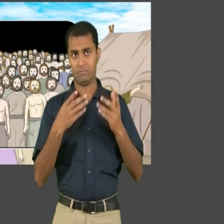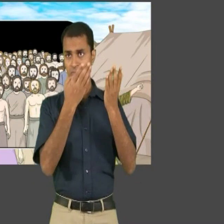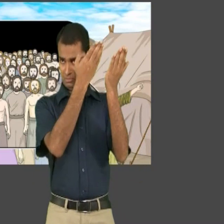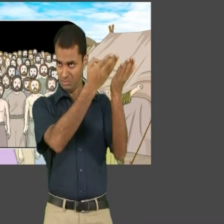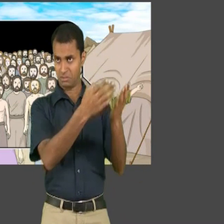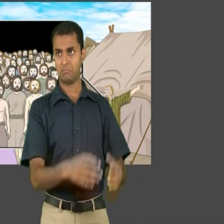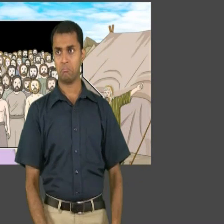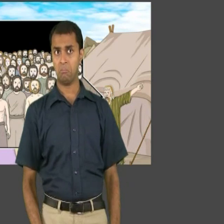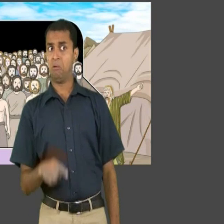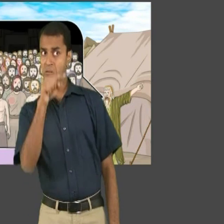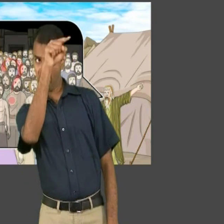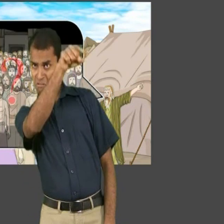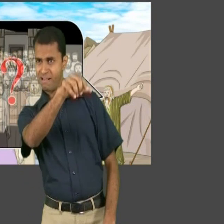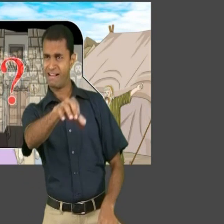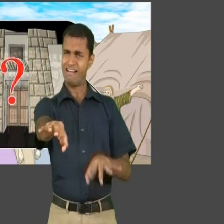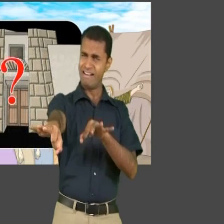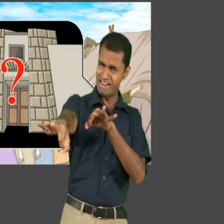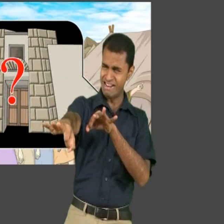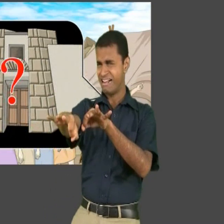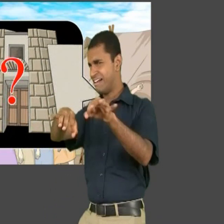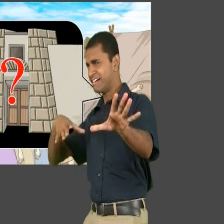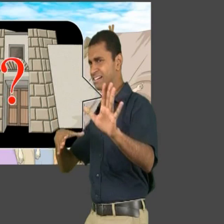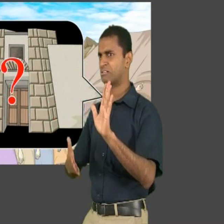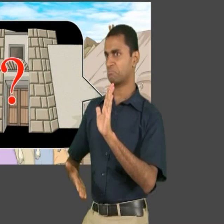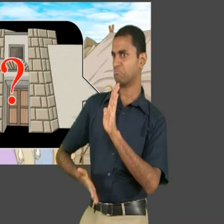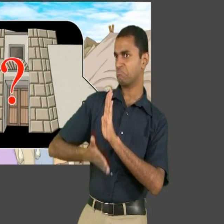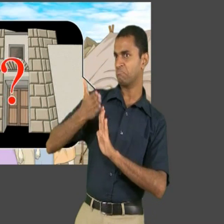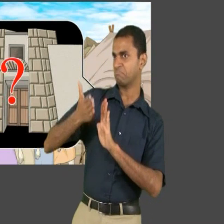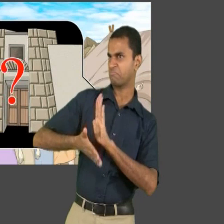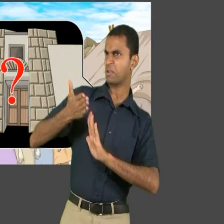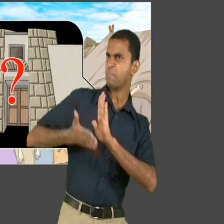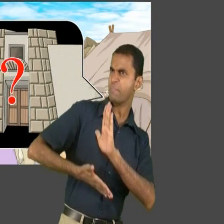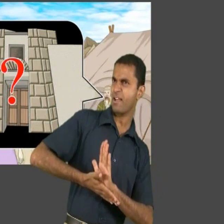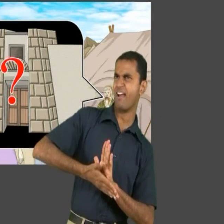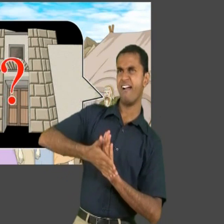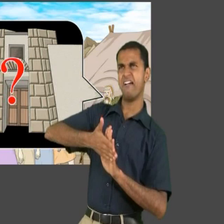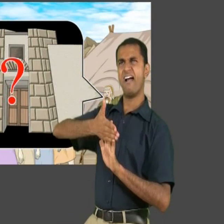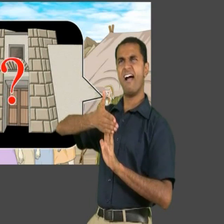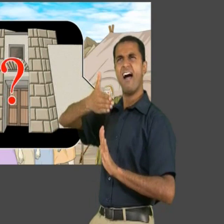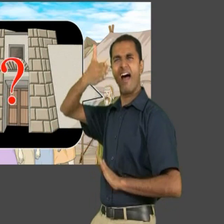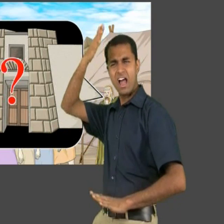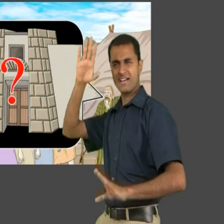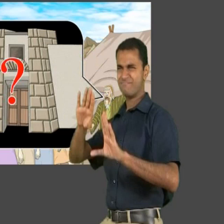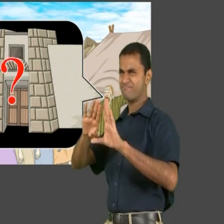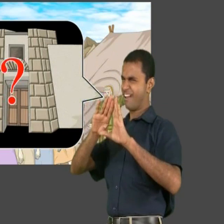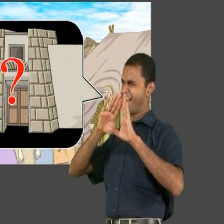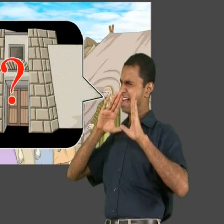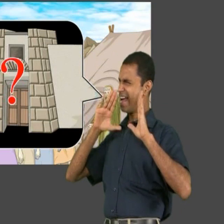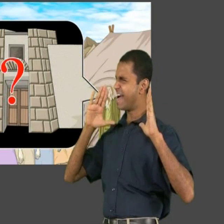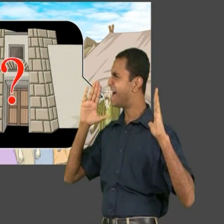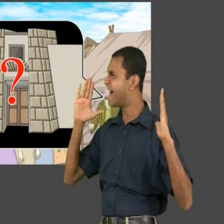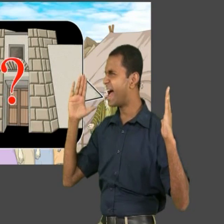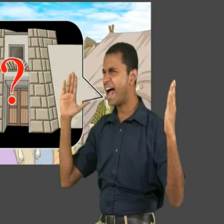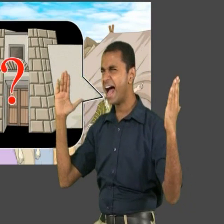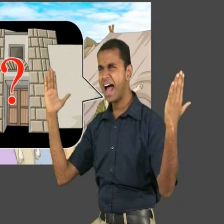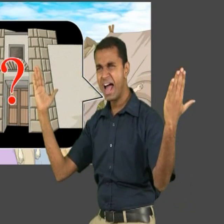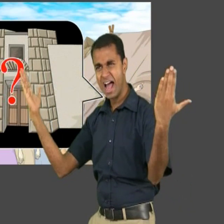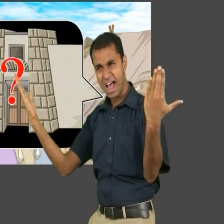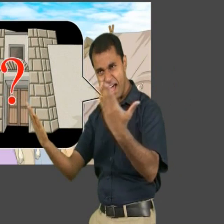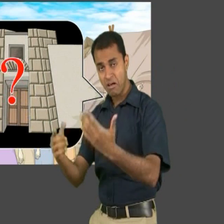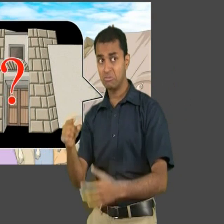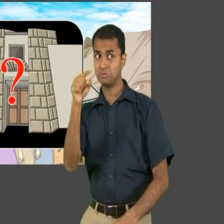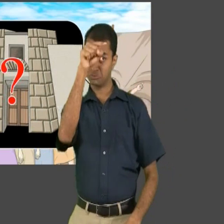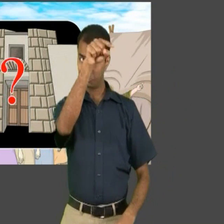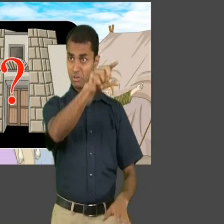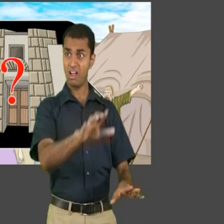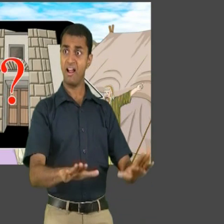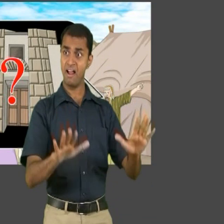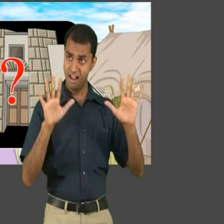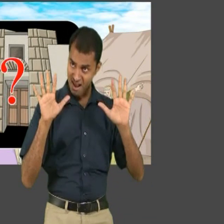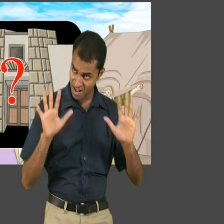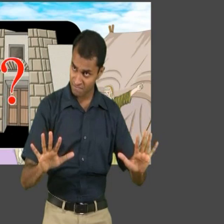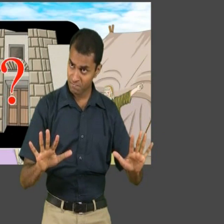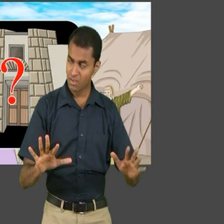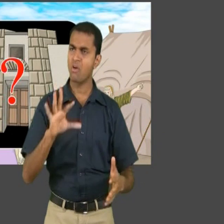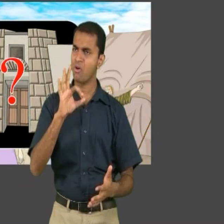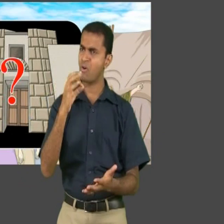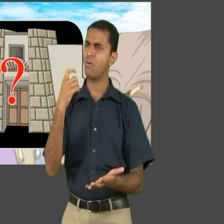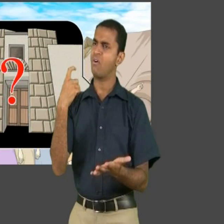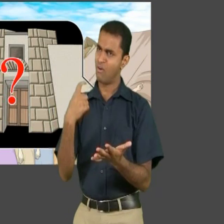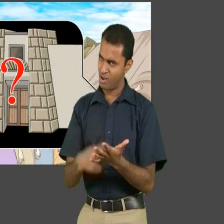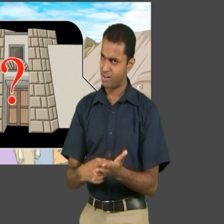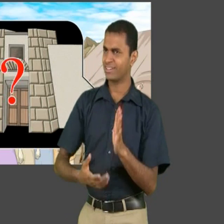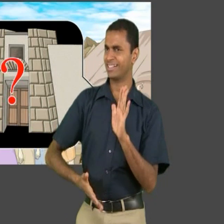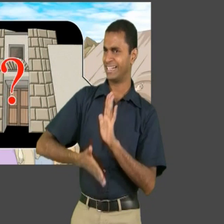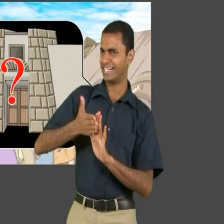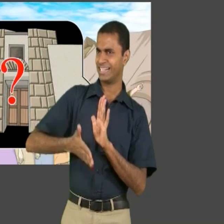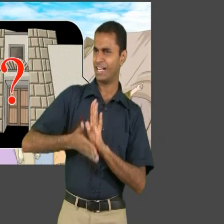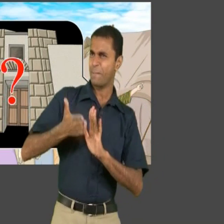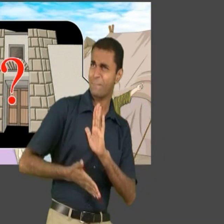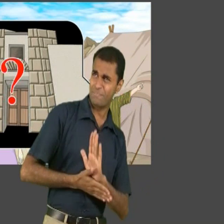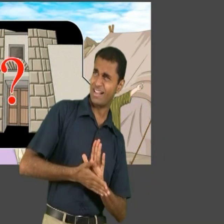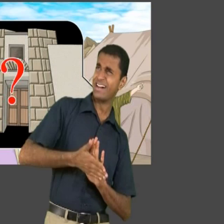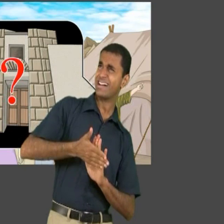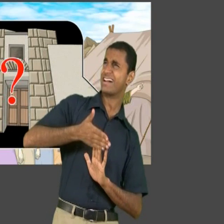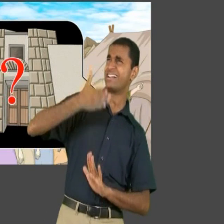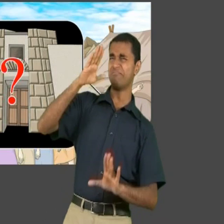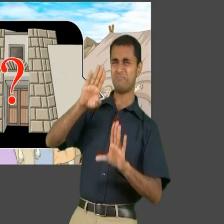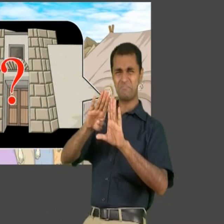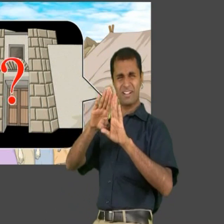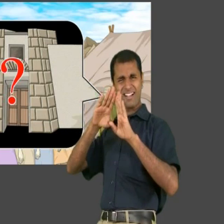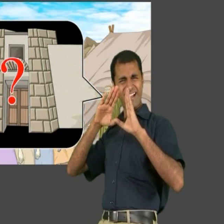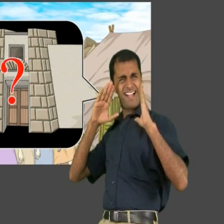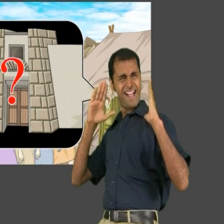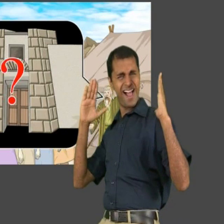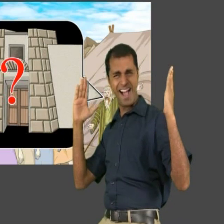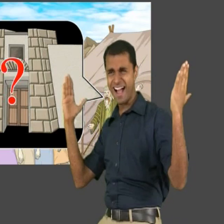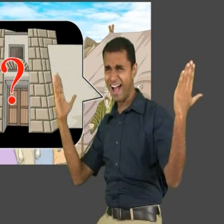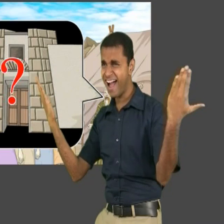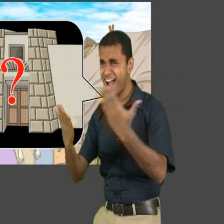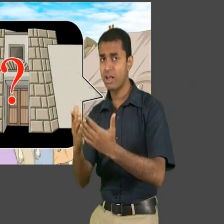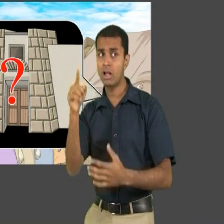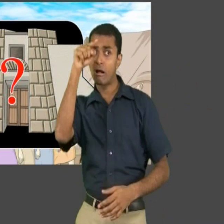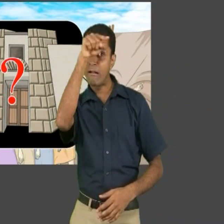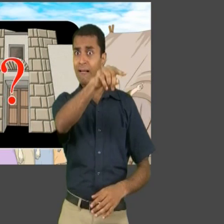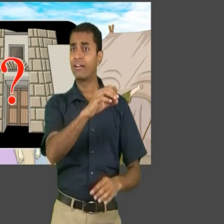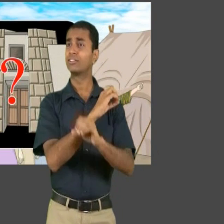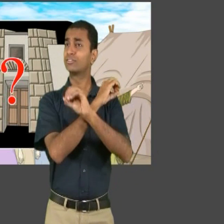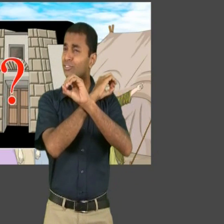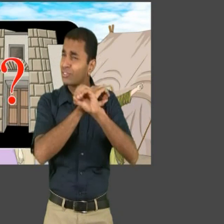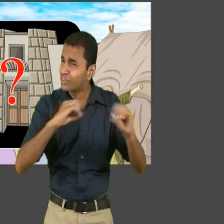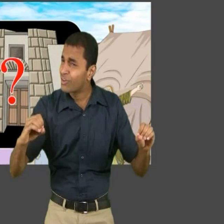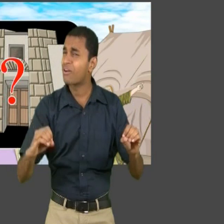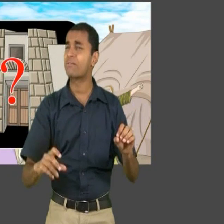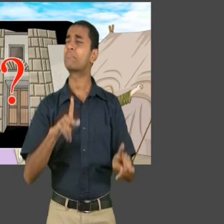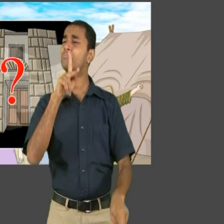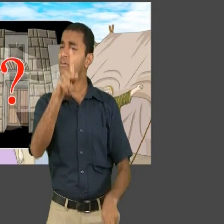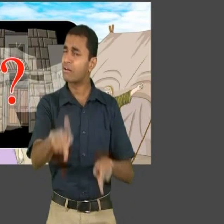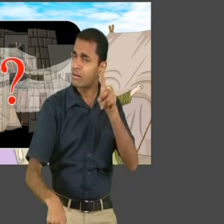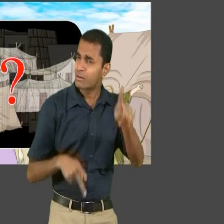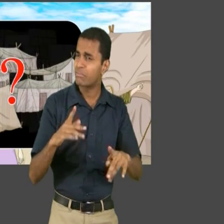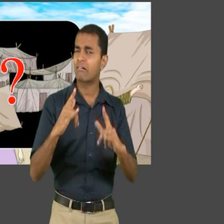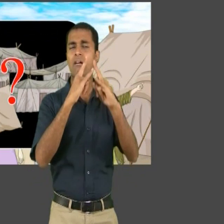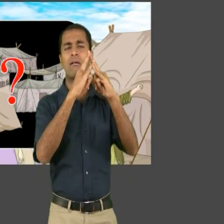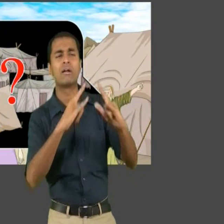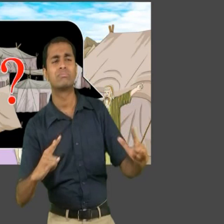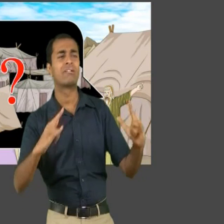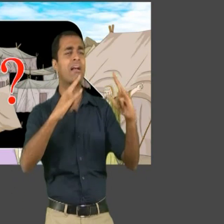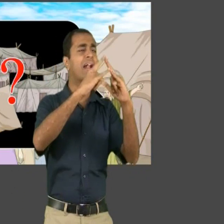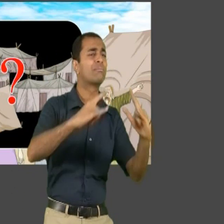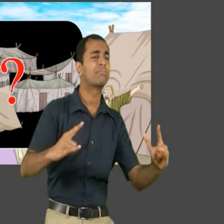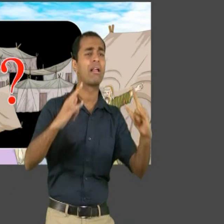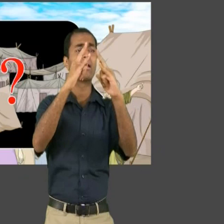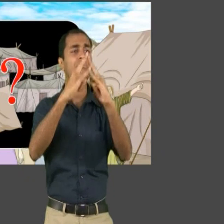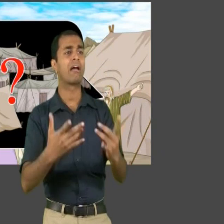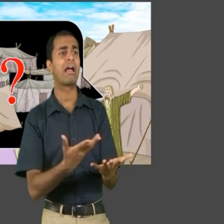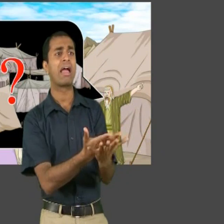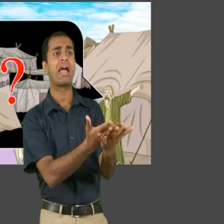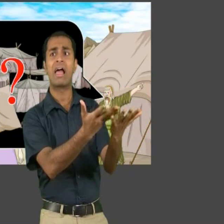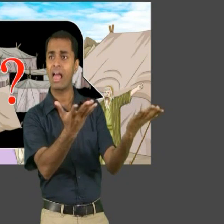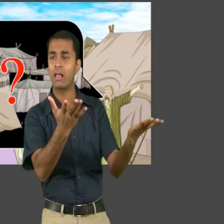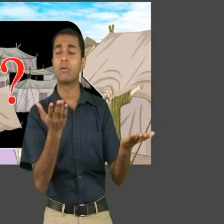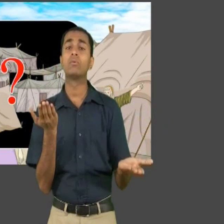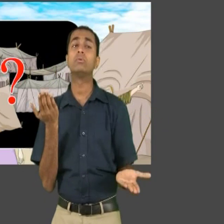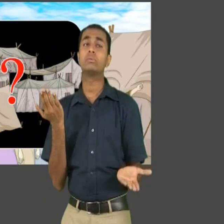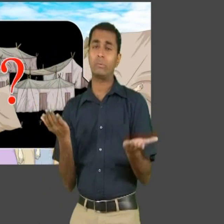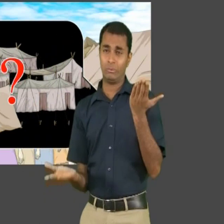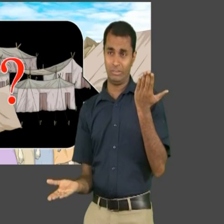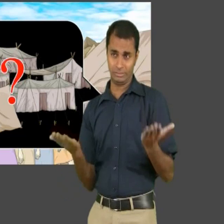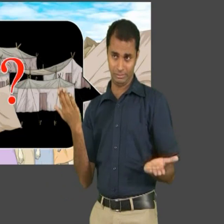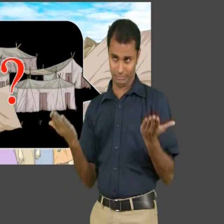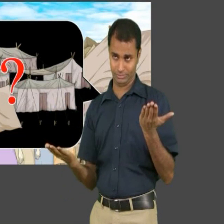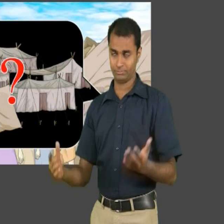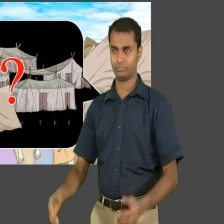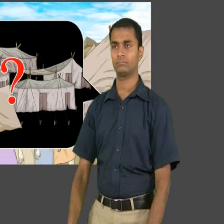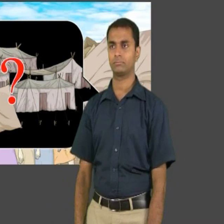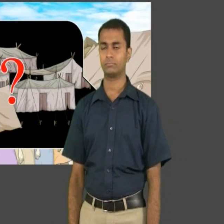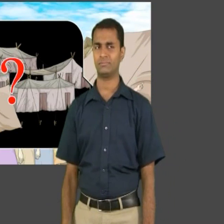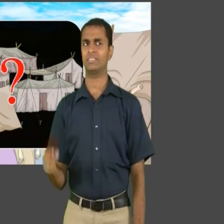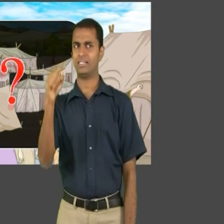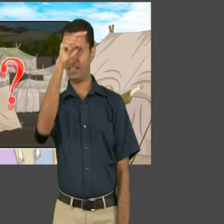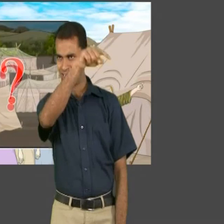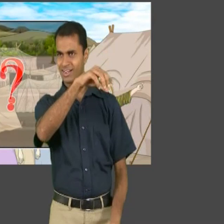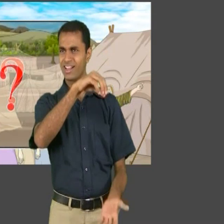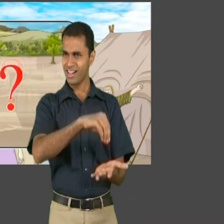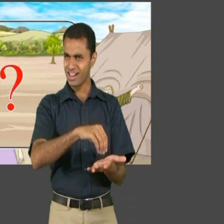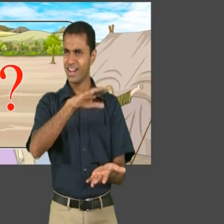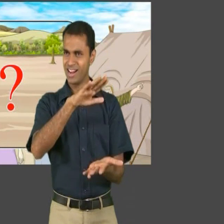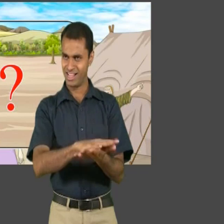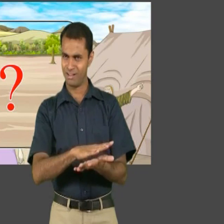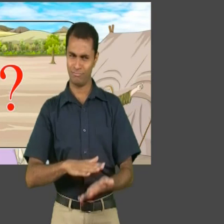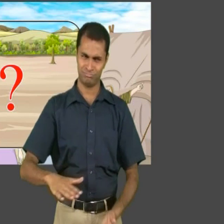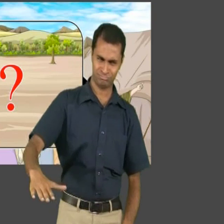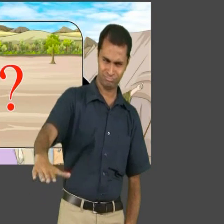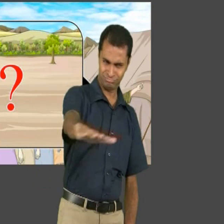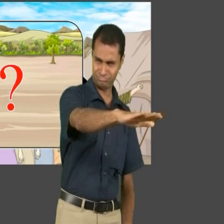Are the cities where they dwell open camps or fortifications?